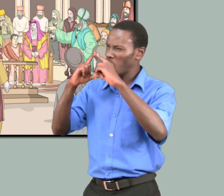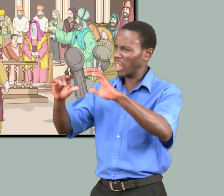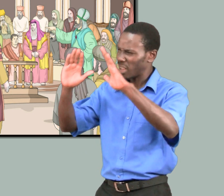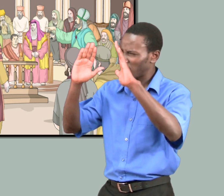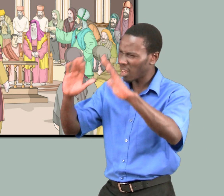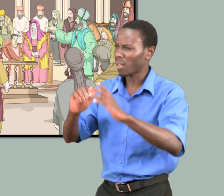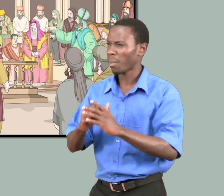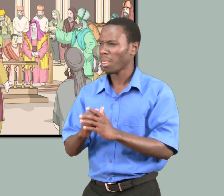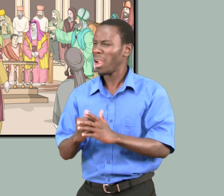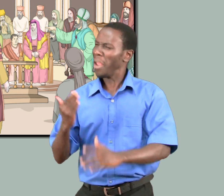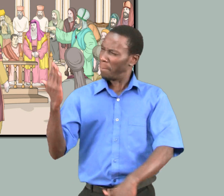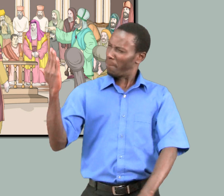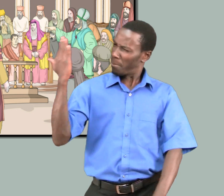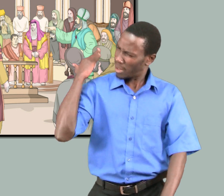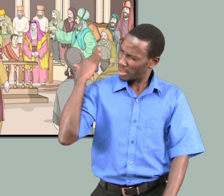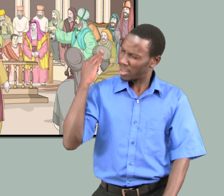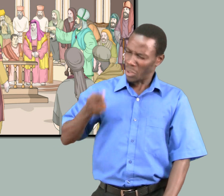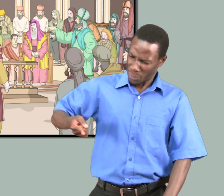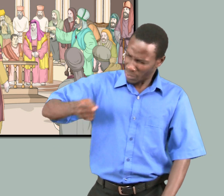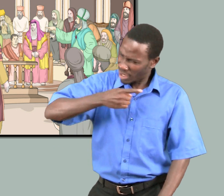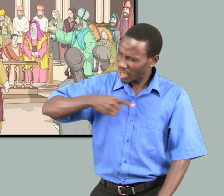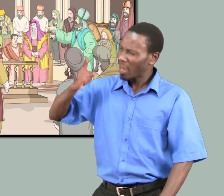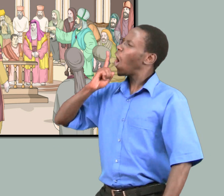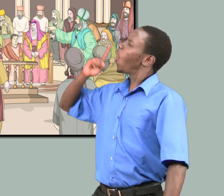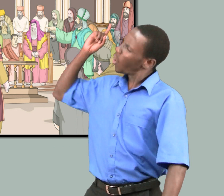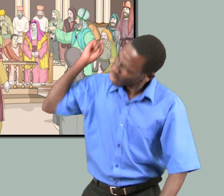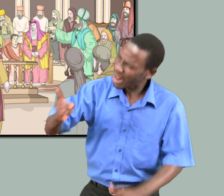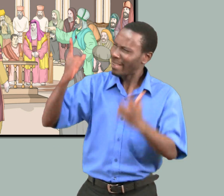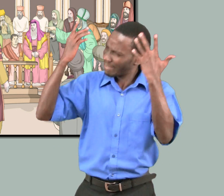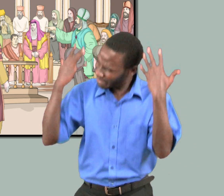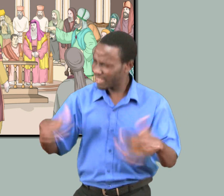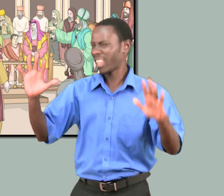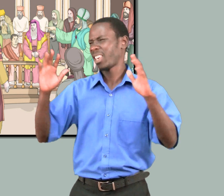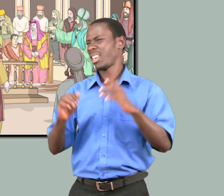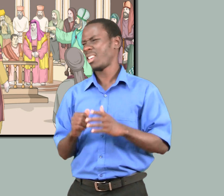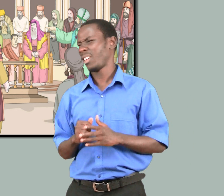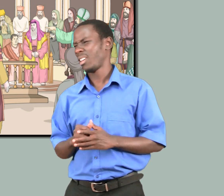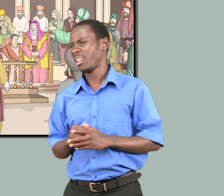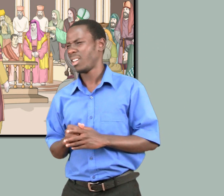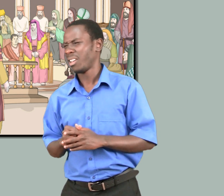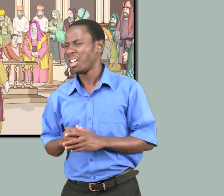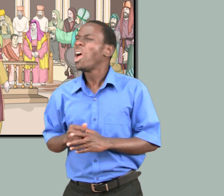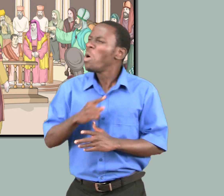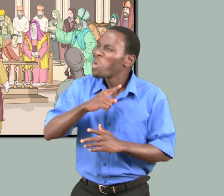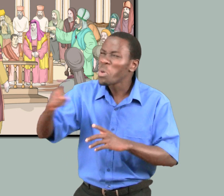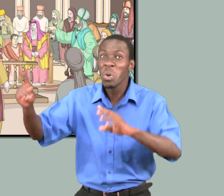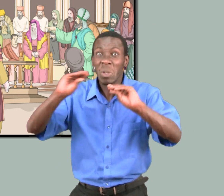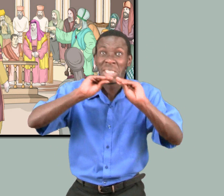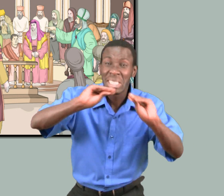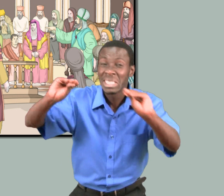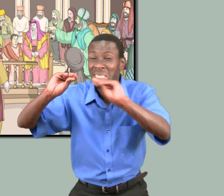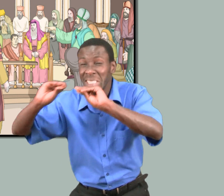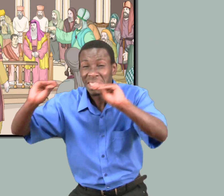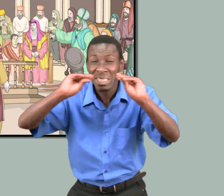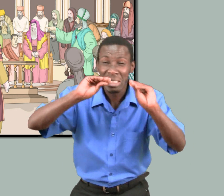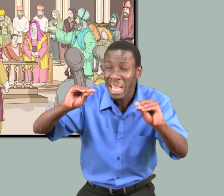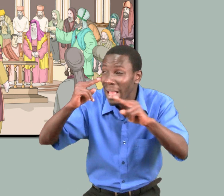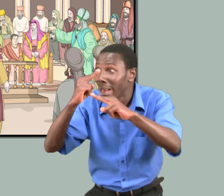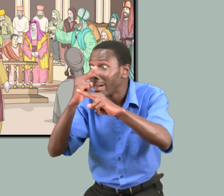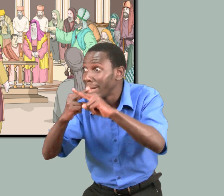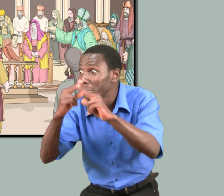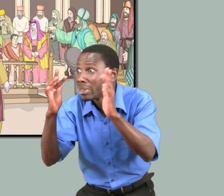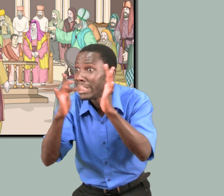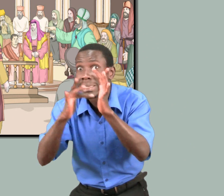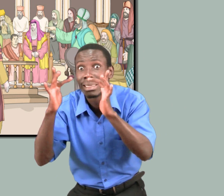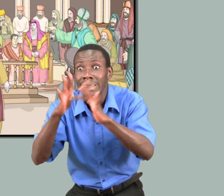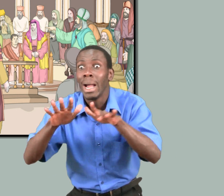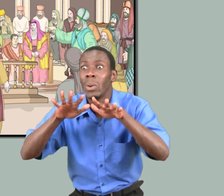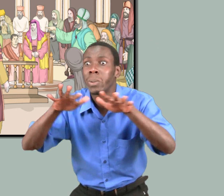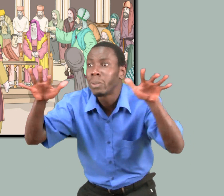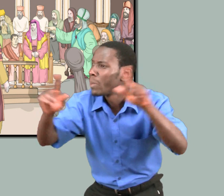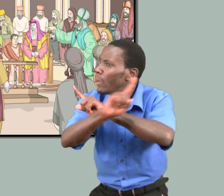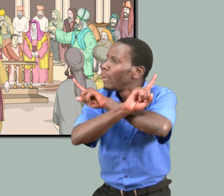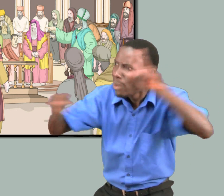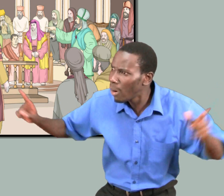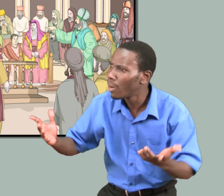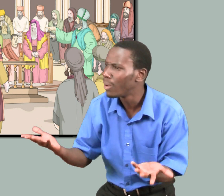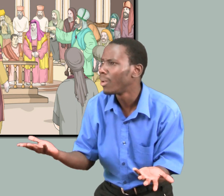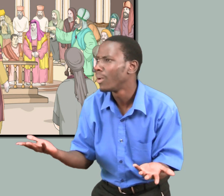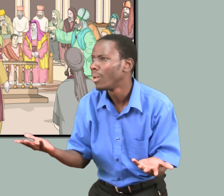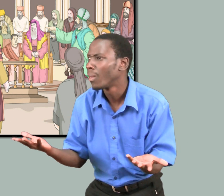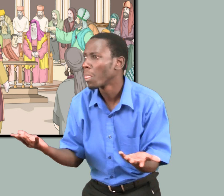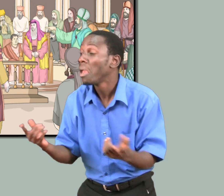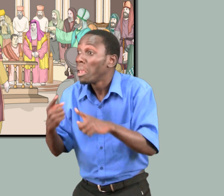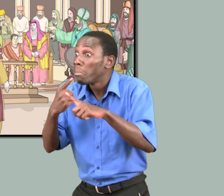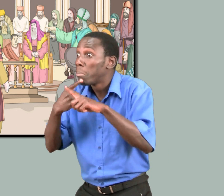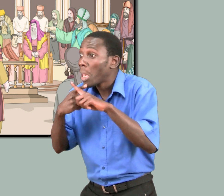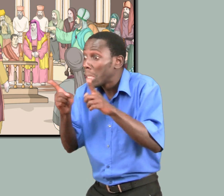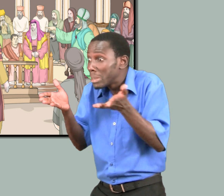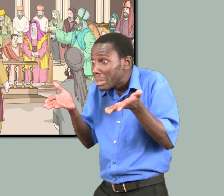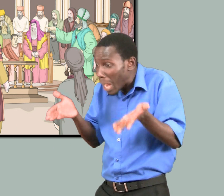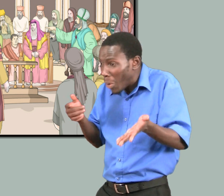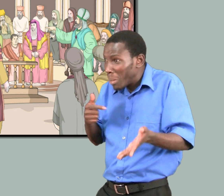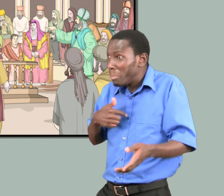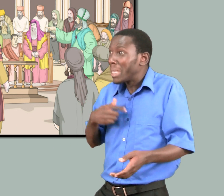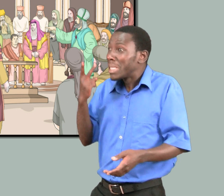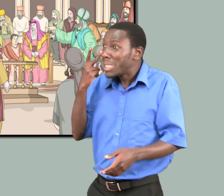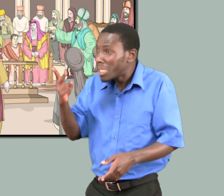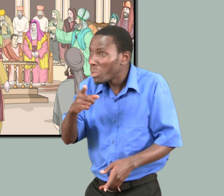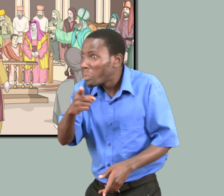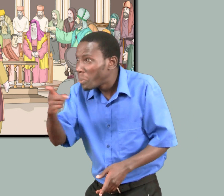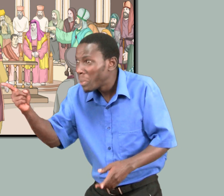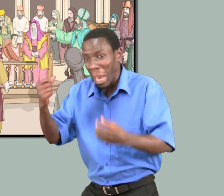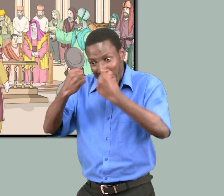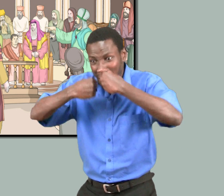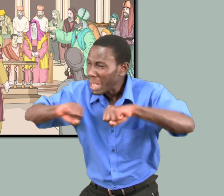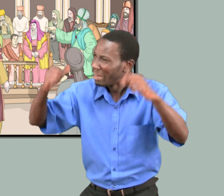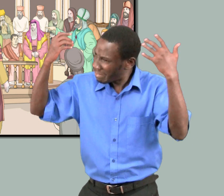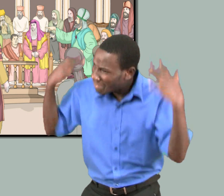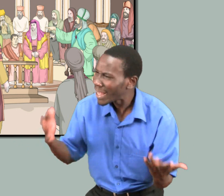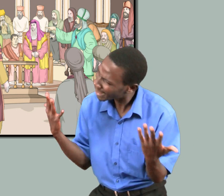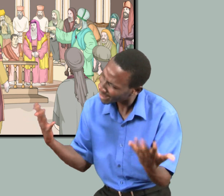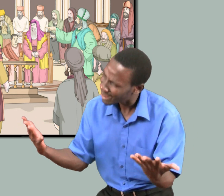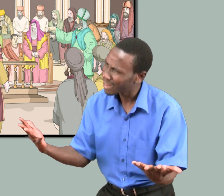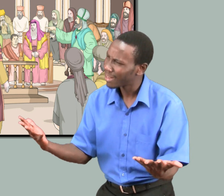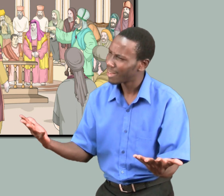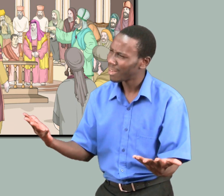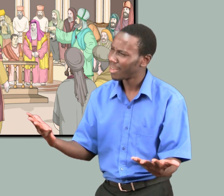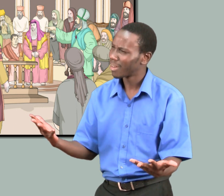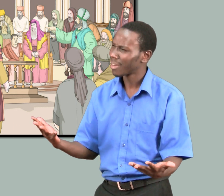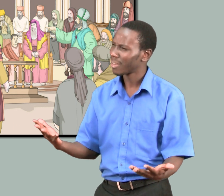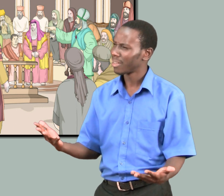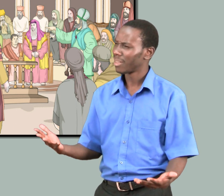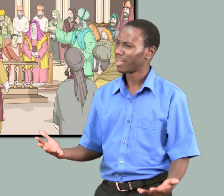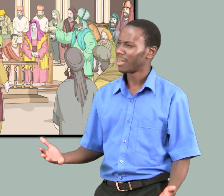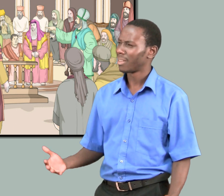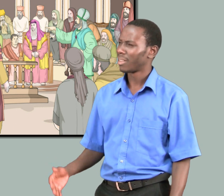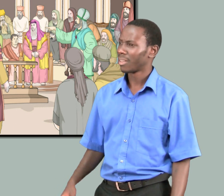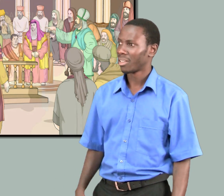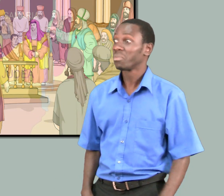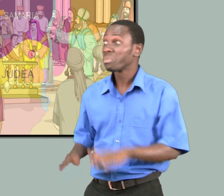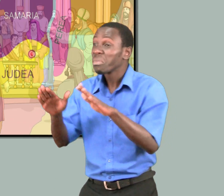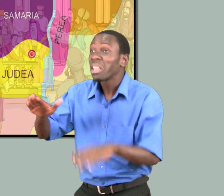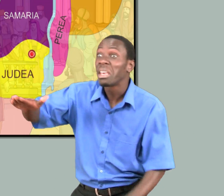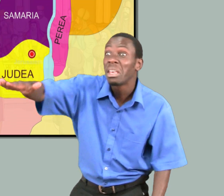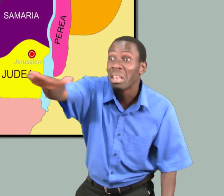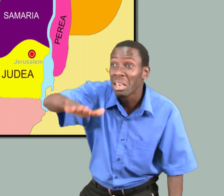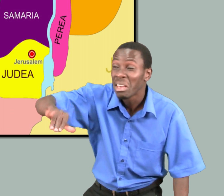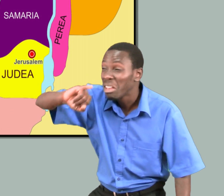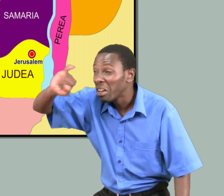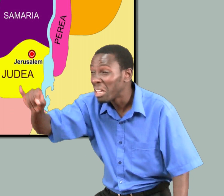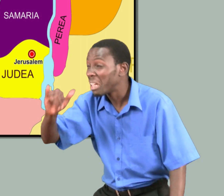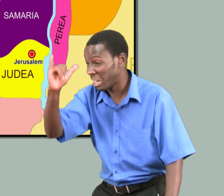“We gave you strict orders not to teach in this name,” he said.